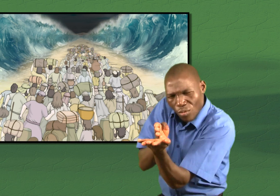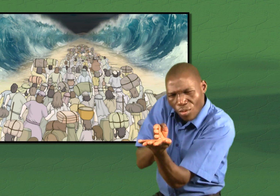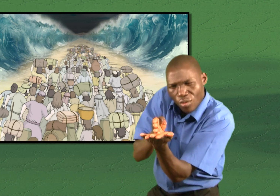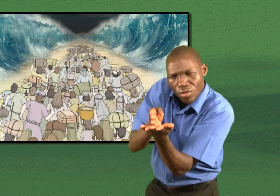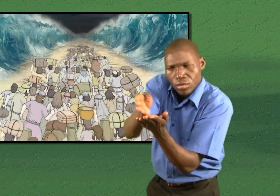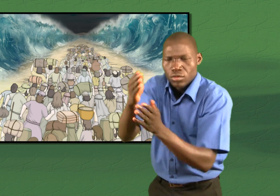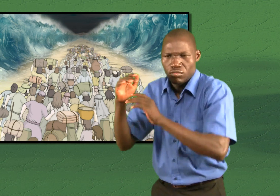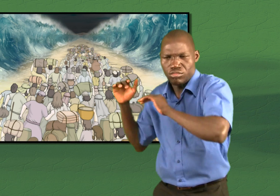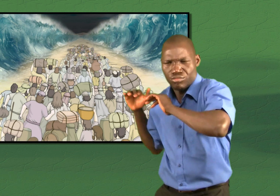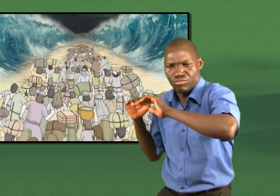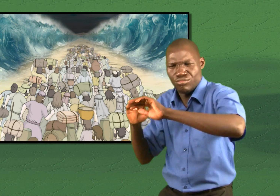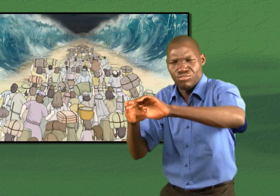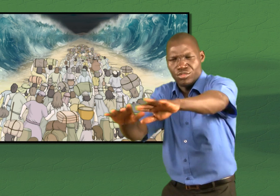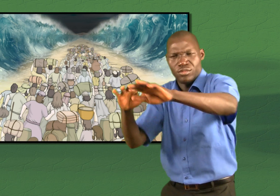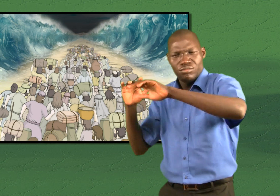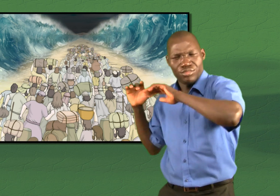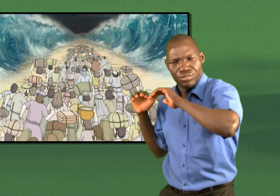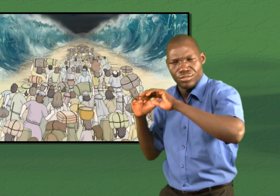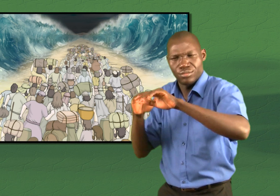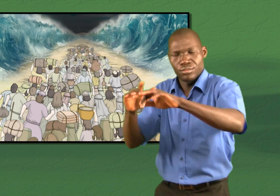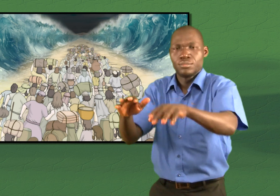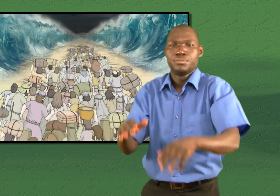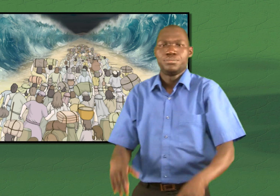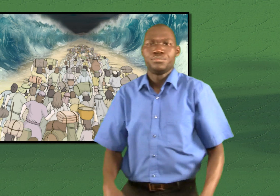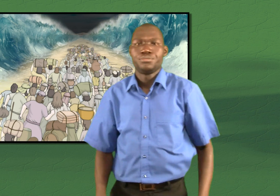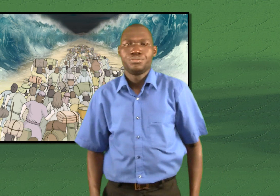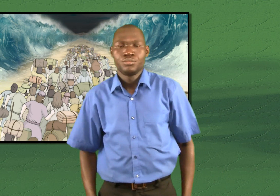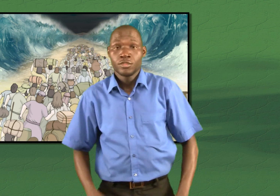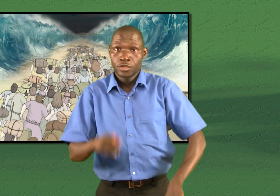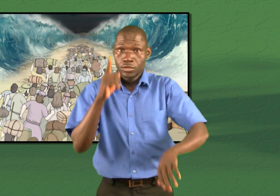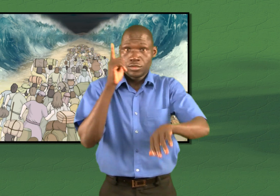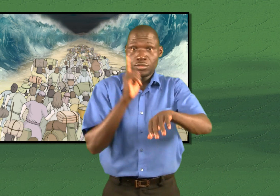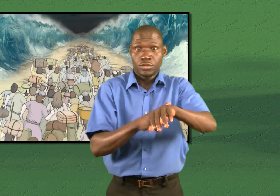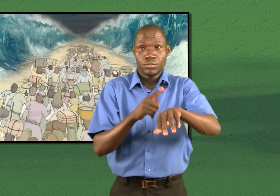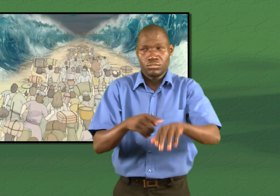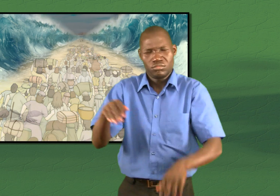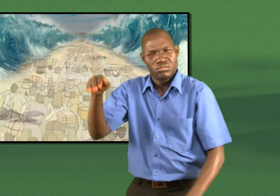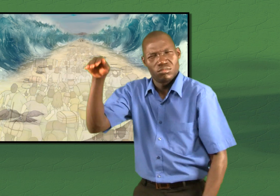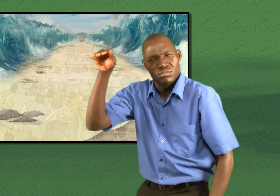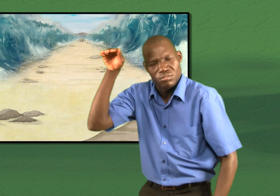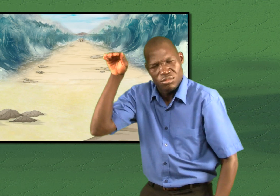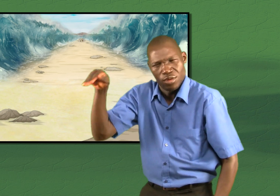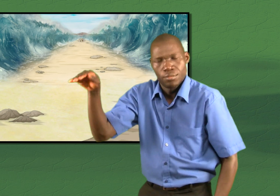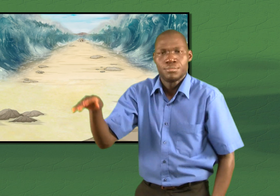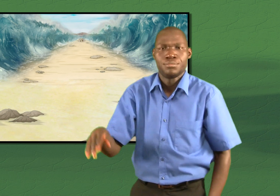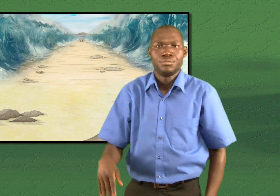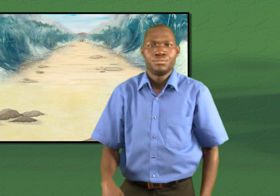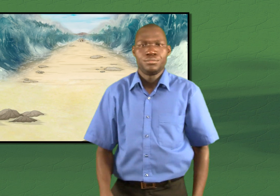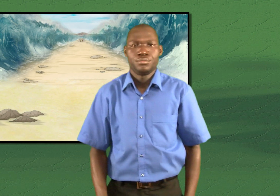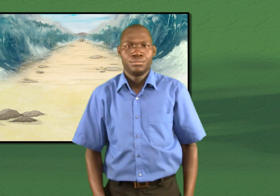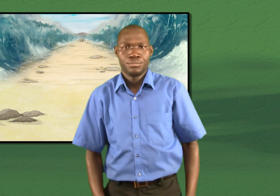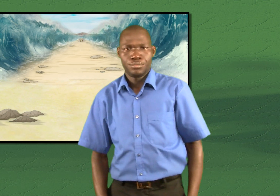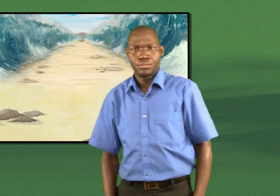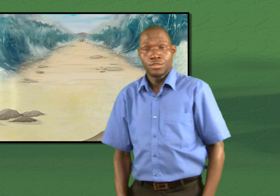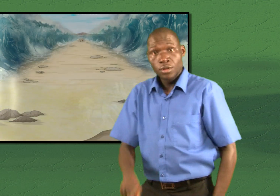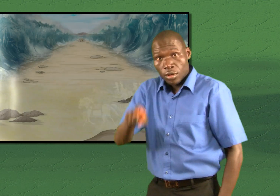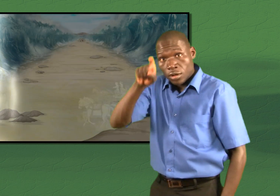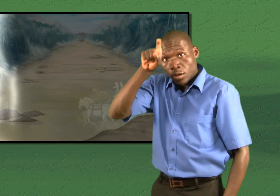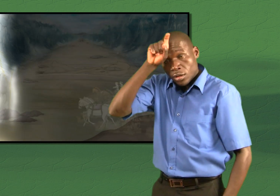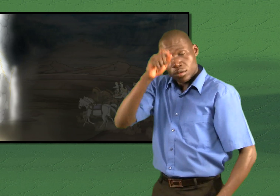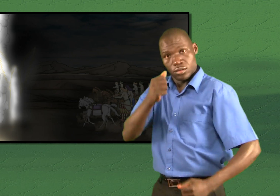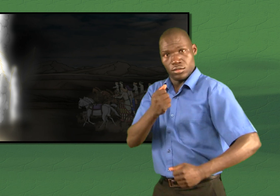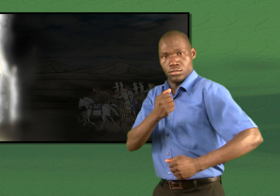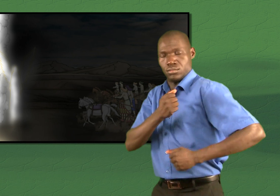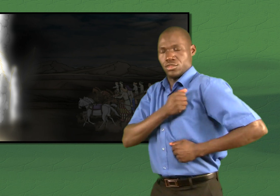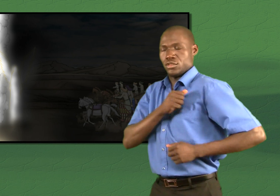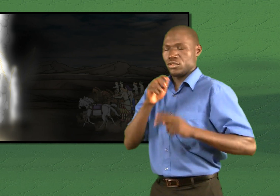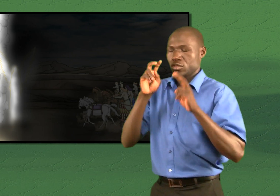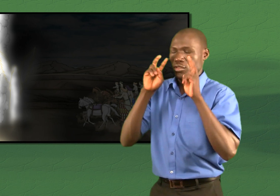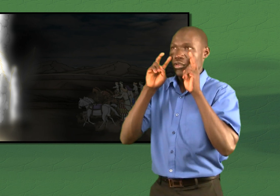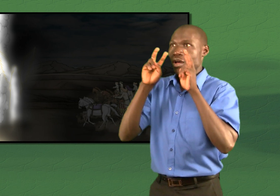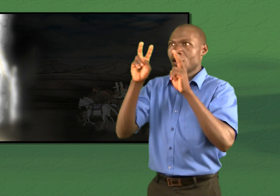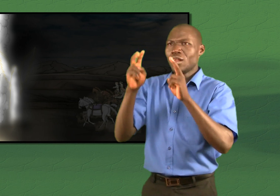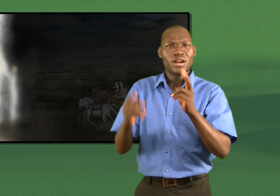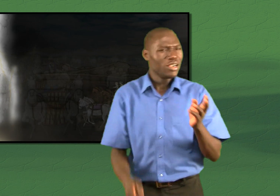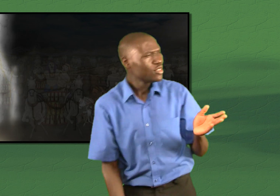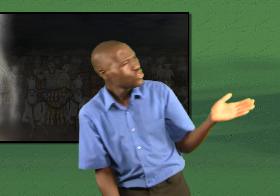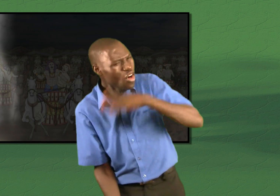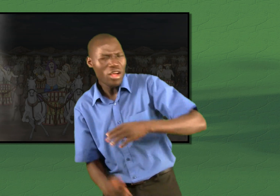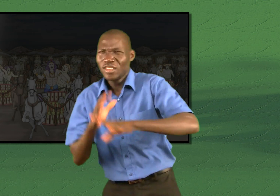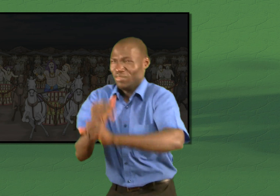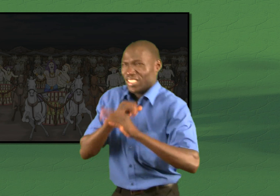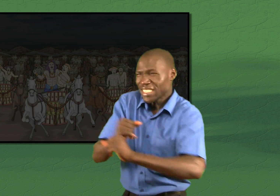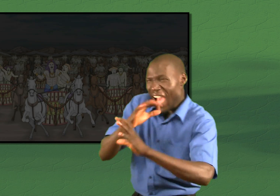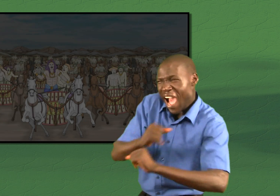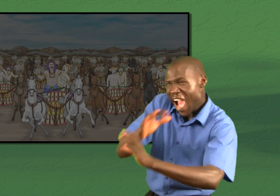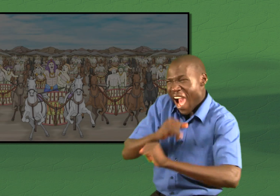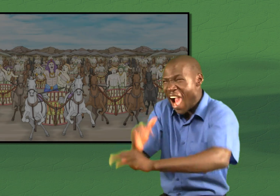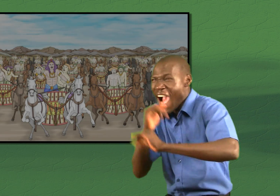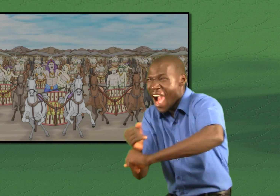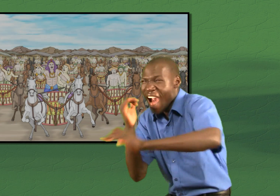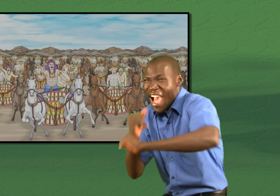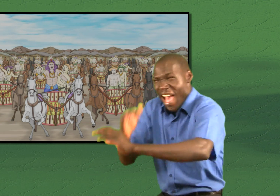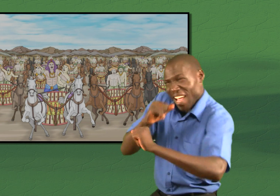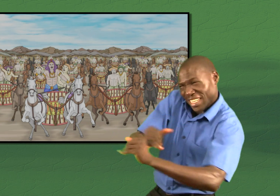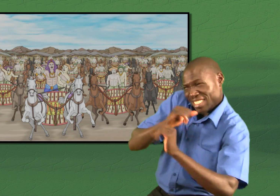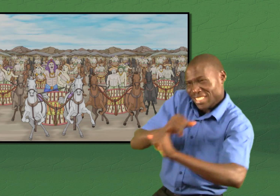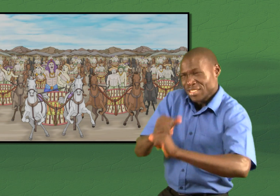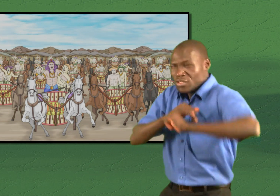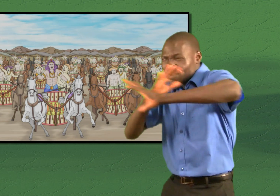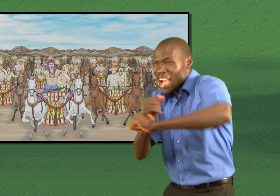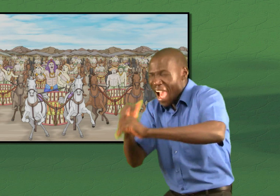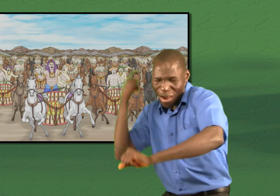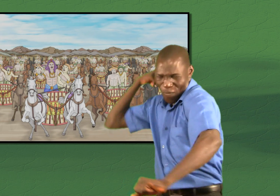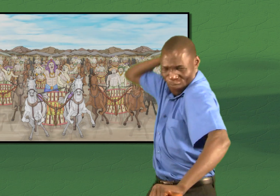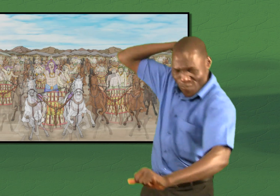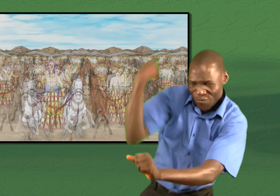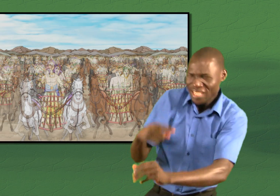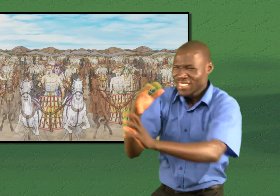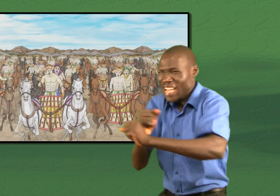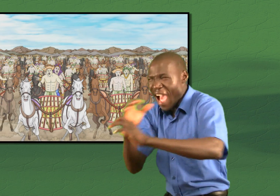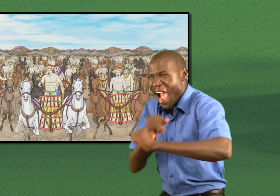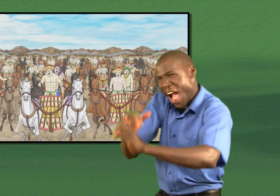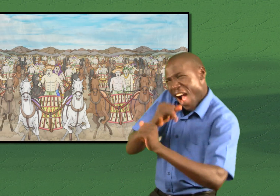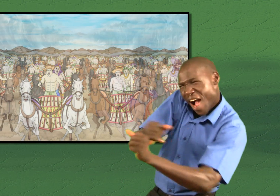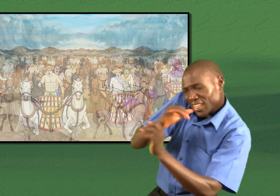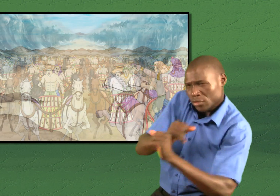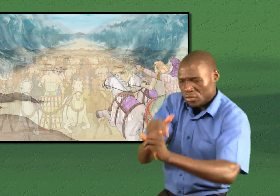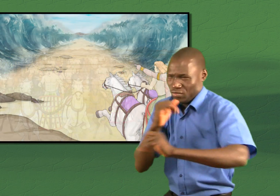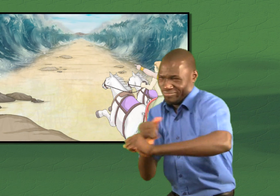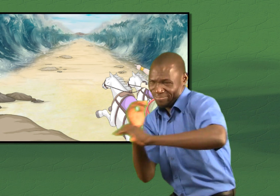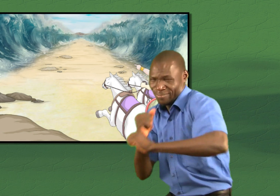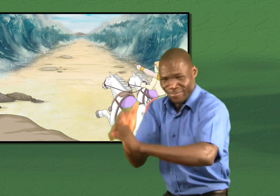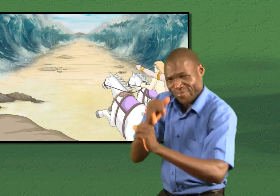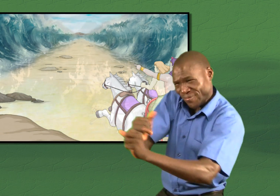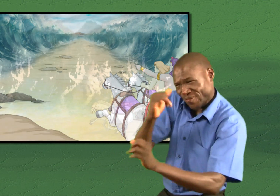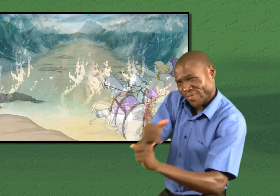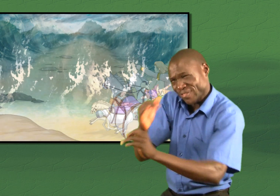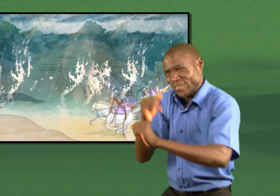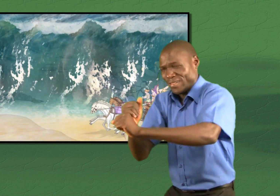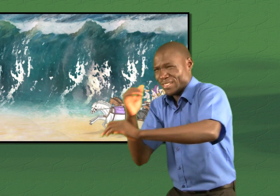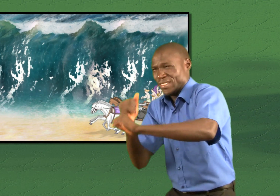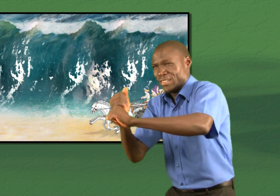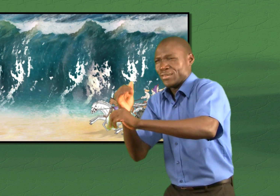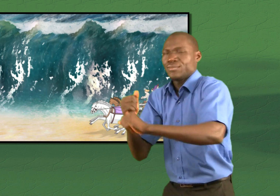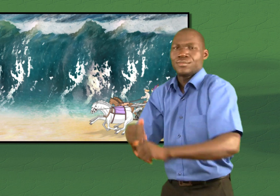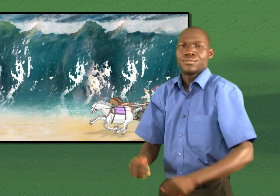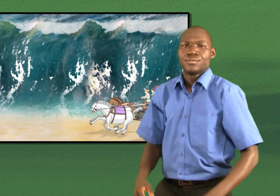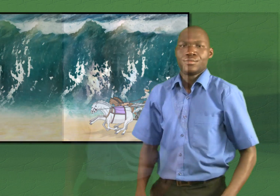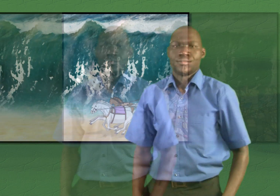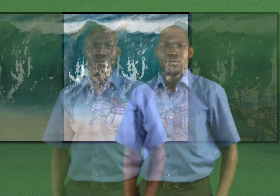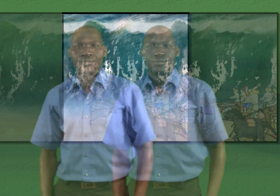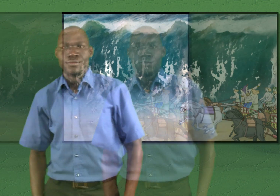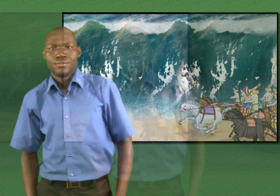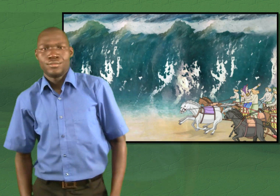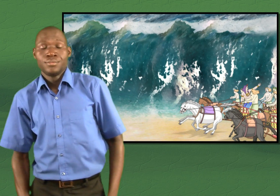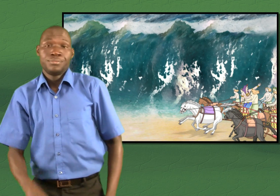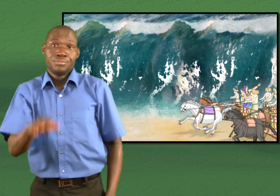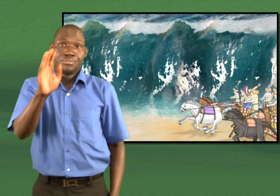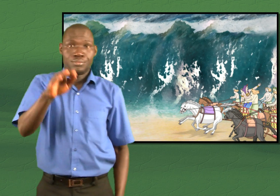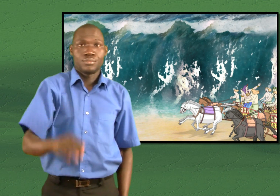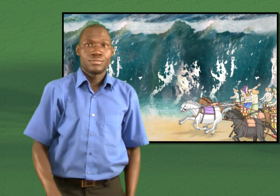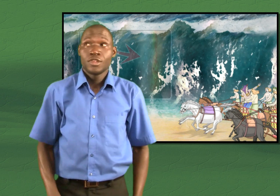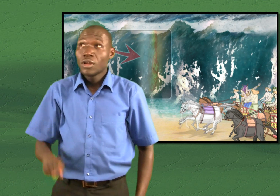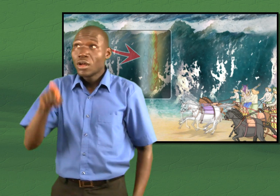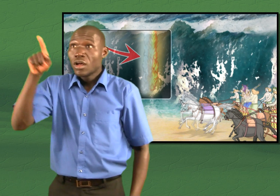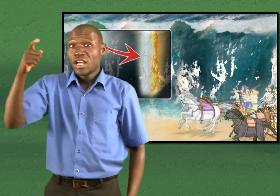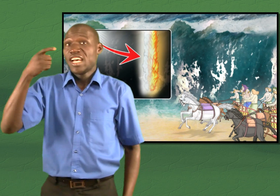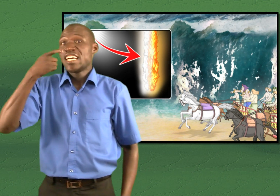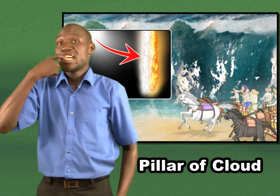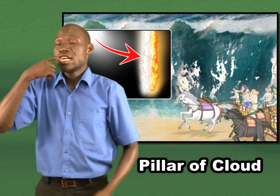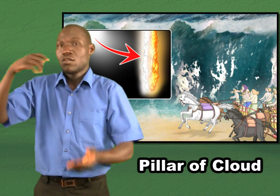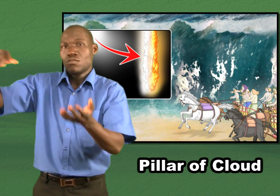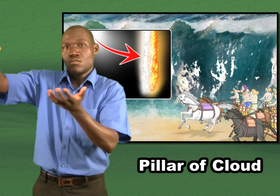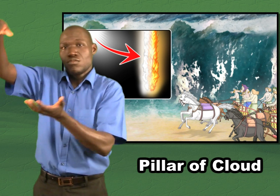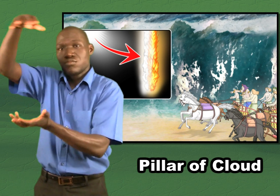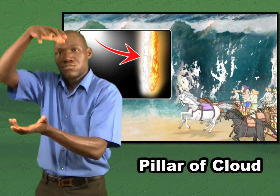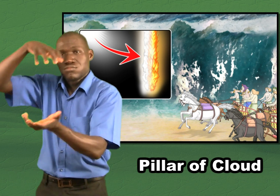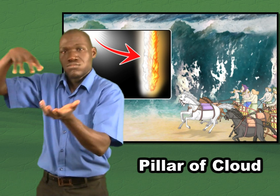And the Egyptians chased after them—all Pharaoh’s horses, chariots, and horsemen—and followed them into the sea.